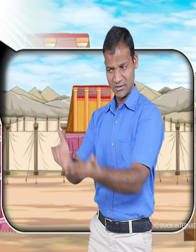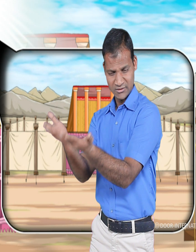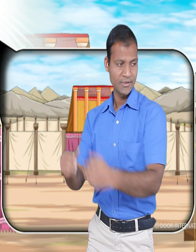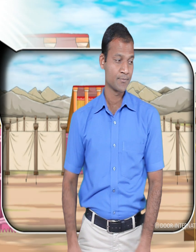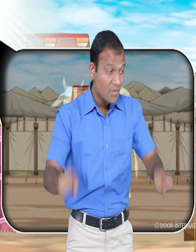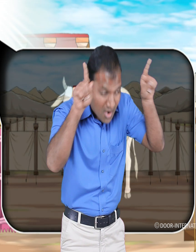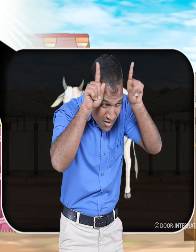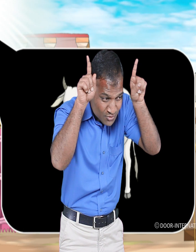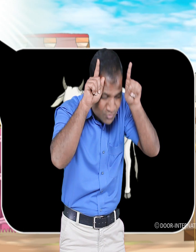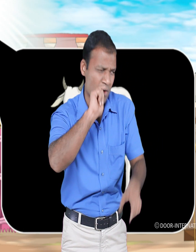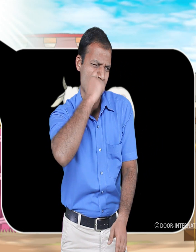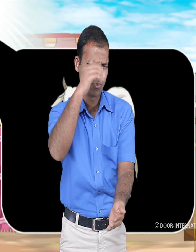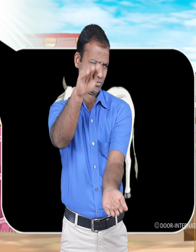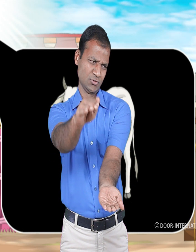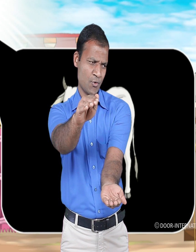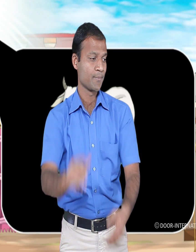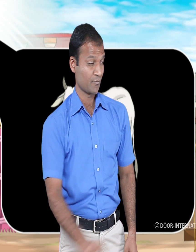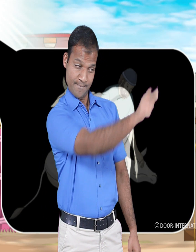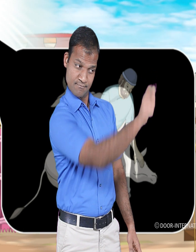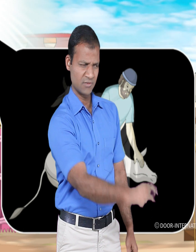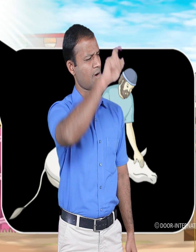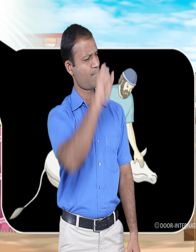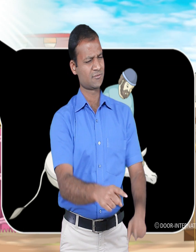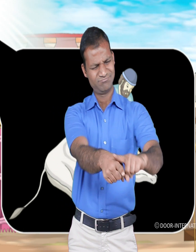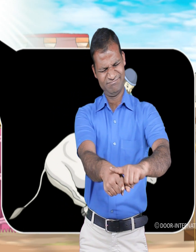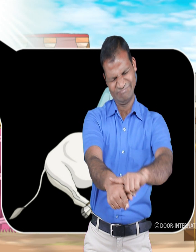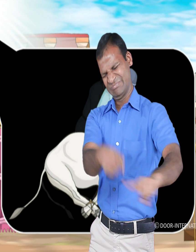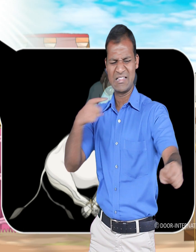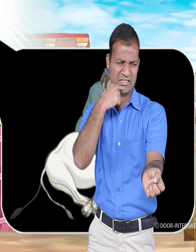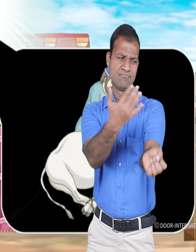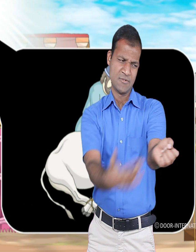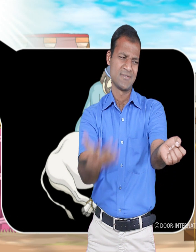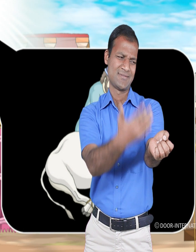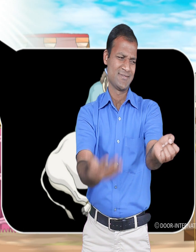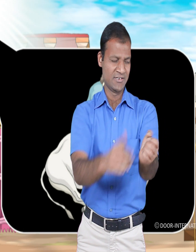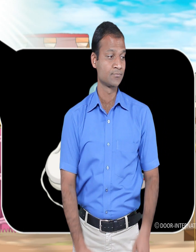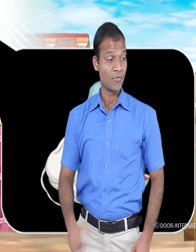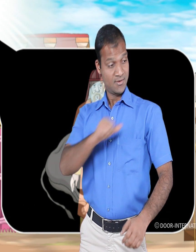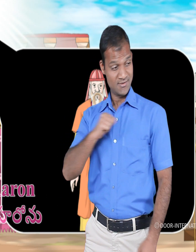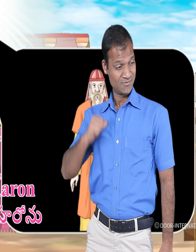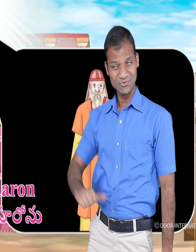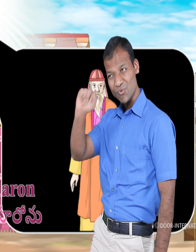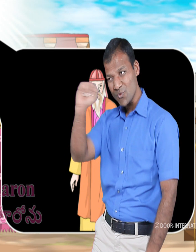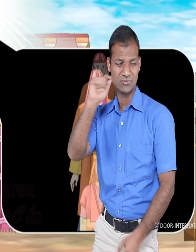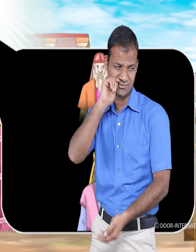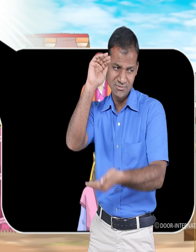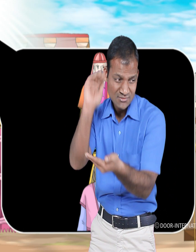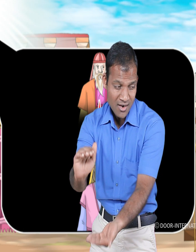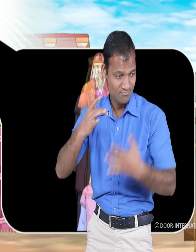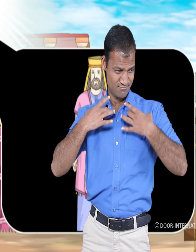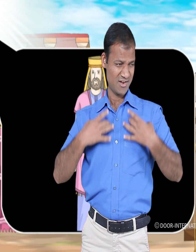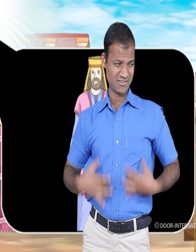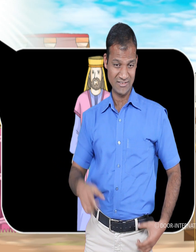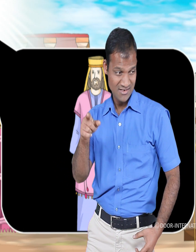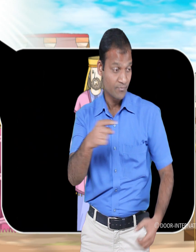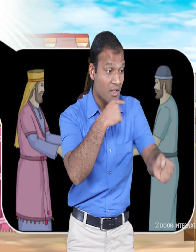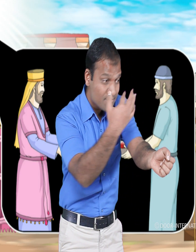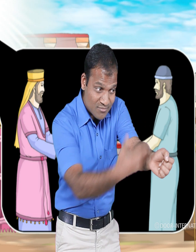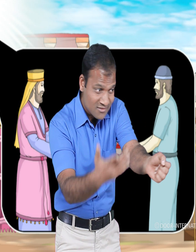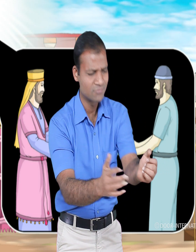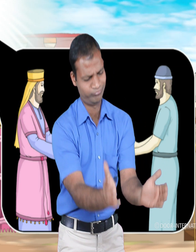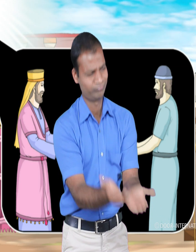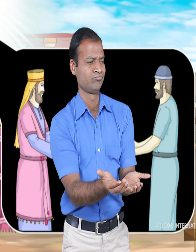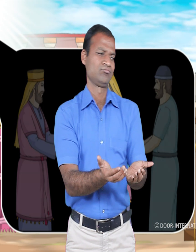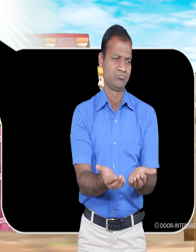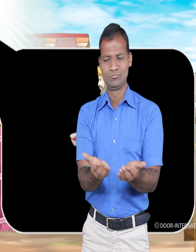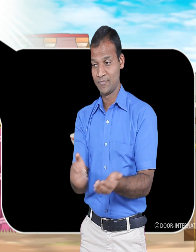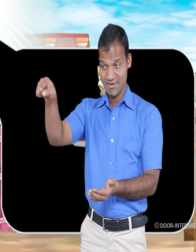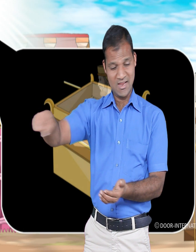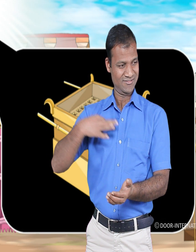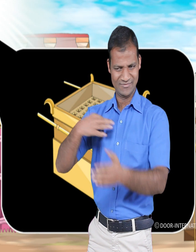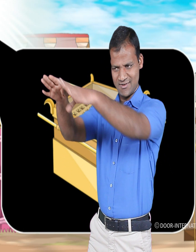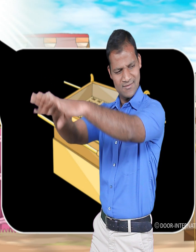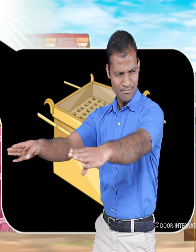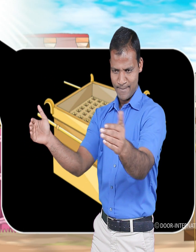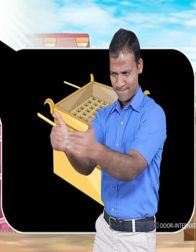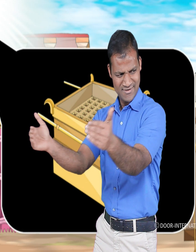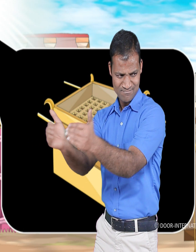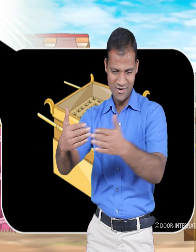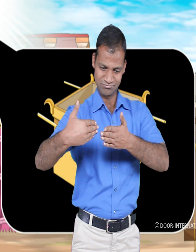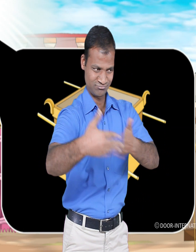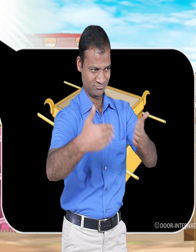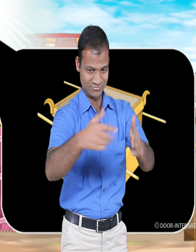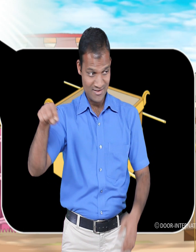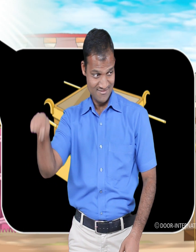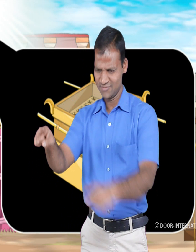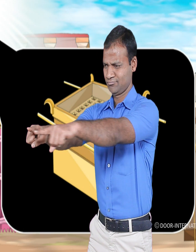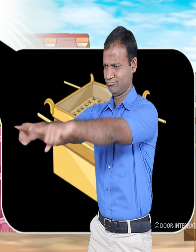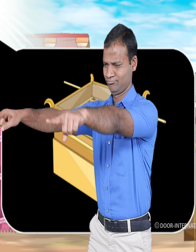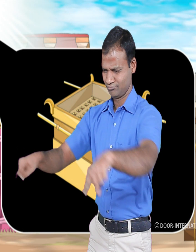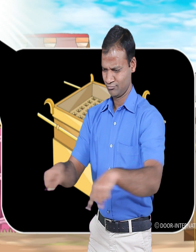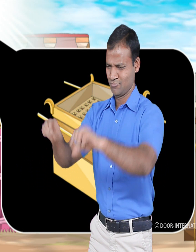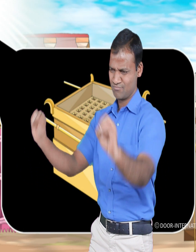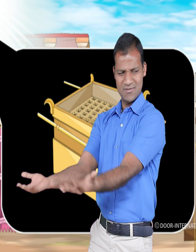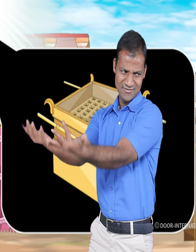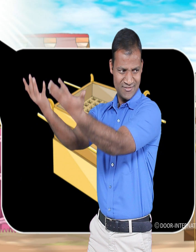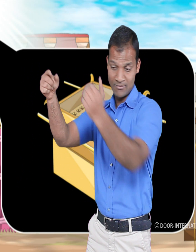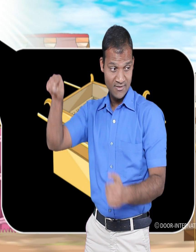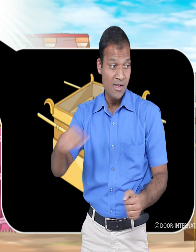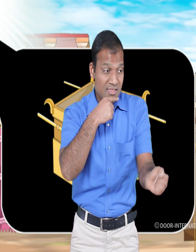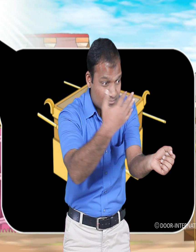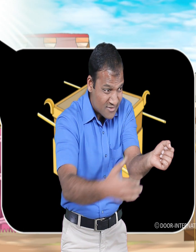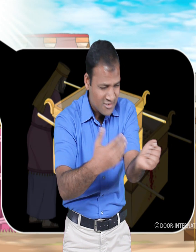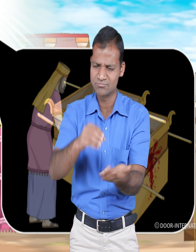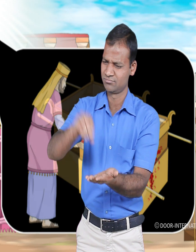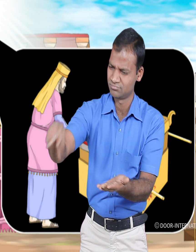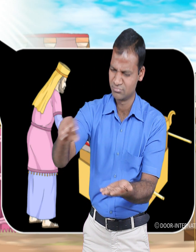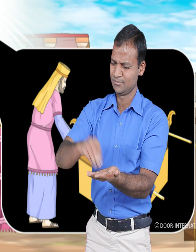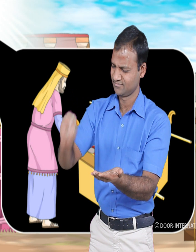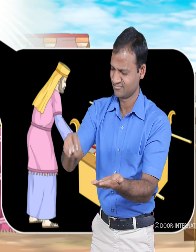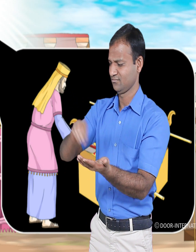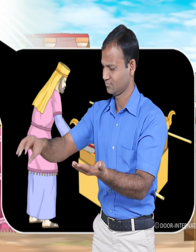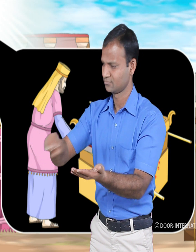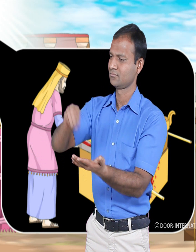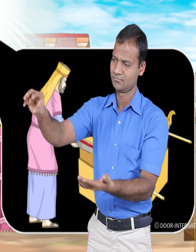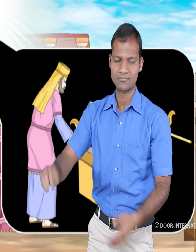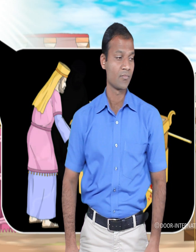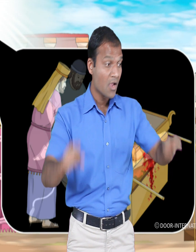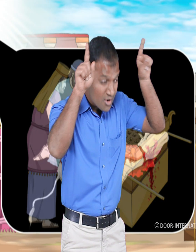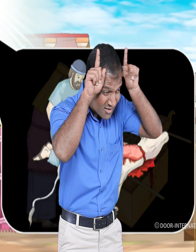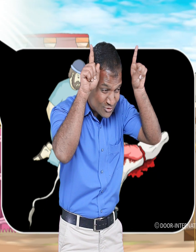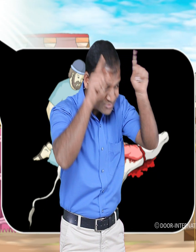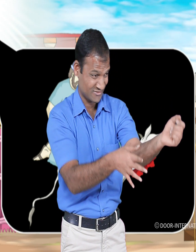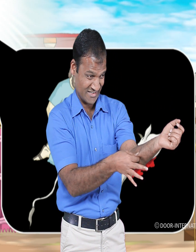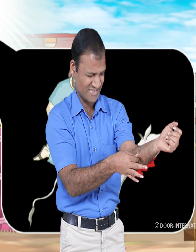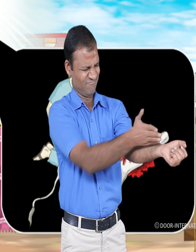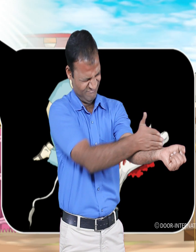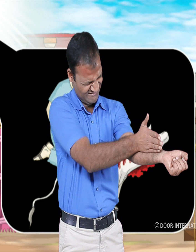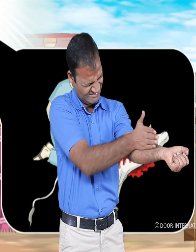And he shall slaughter the young bull before the LORD, and Aaron’s sons the priests are to present the blood and sprinkle it on all sides of the altar at the entrance to the Tent of Meeting.